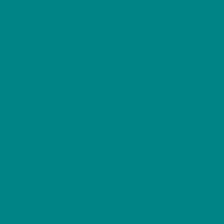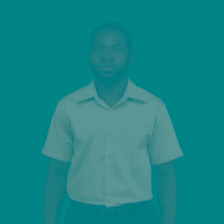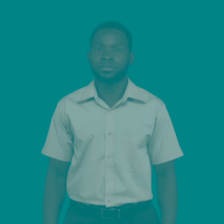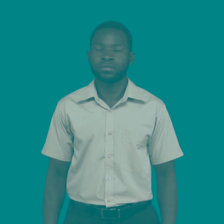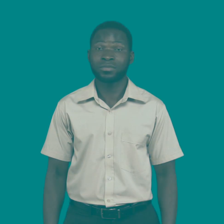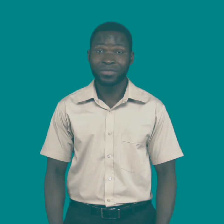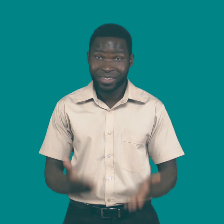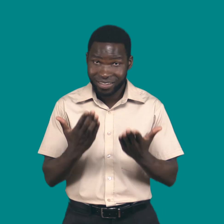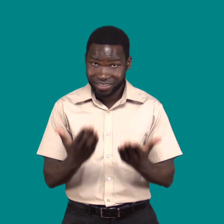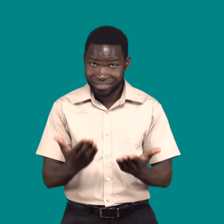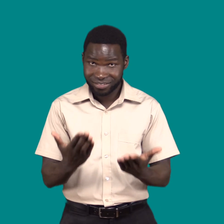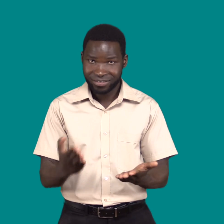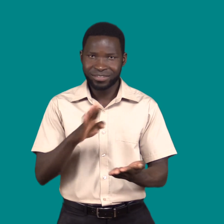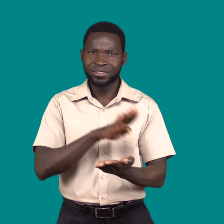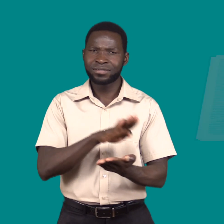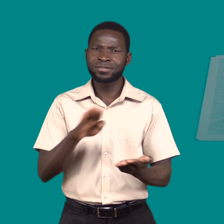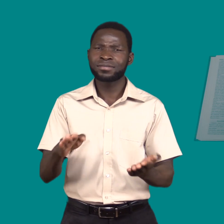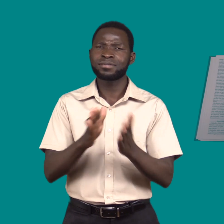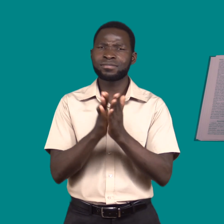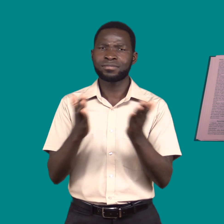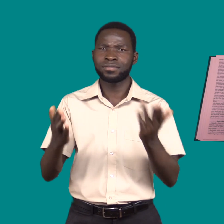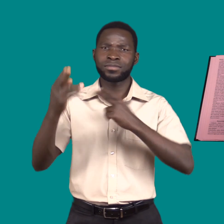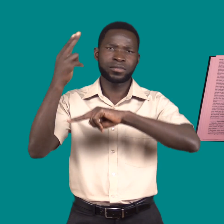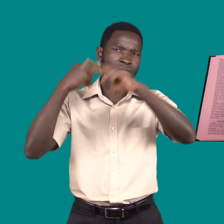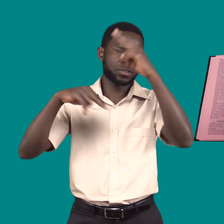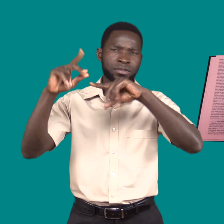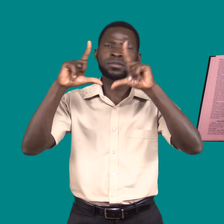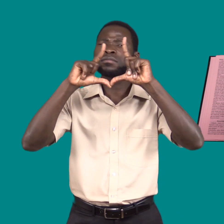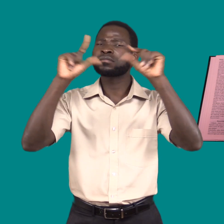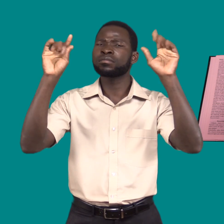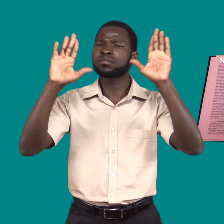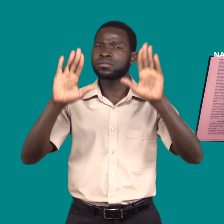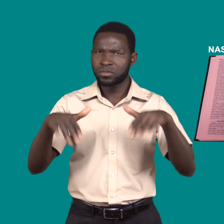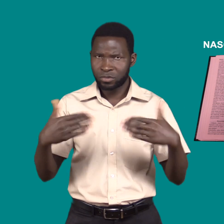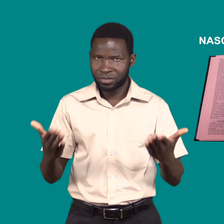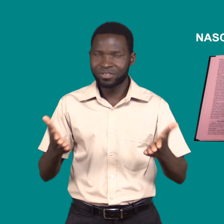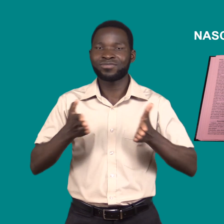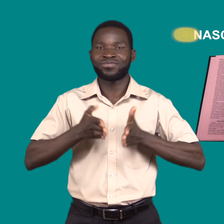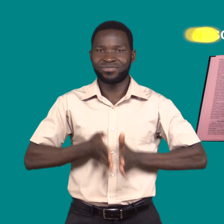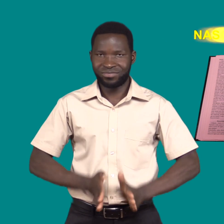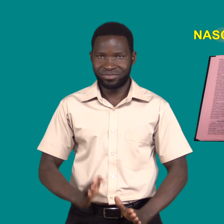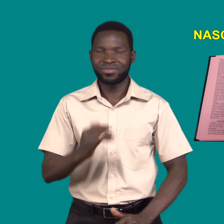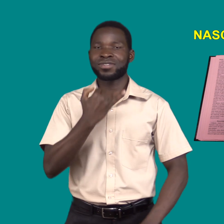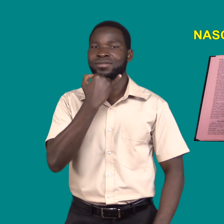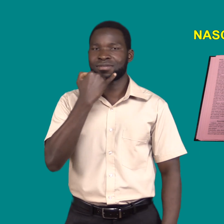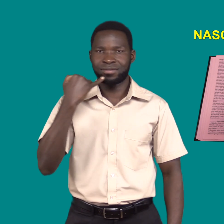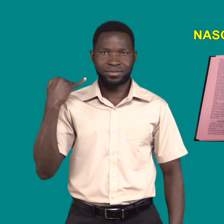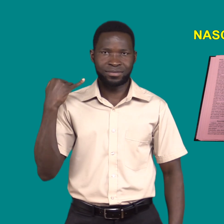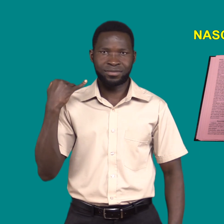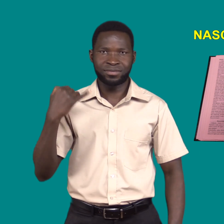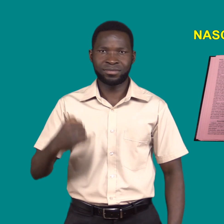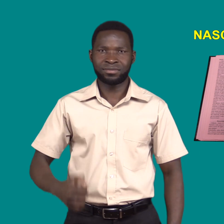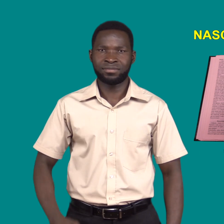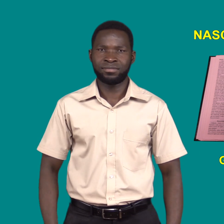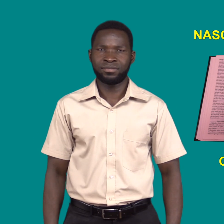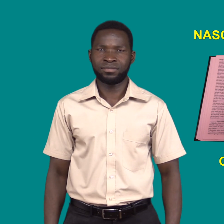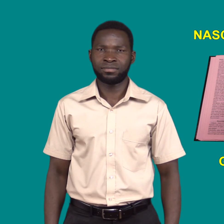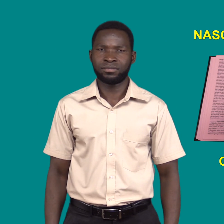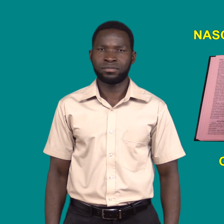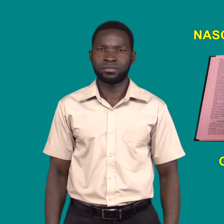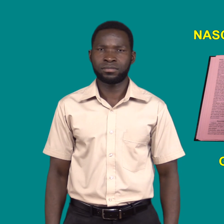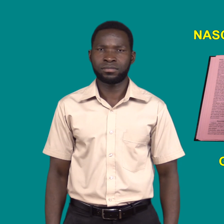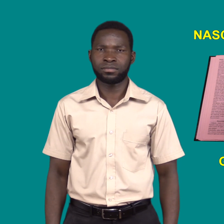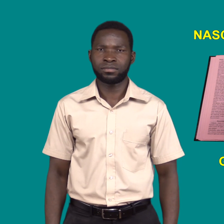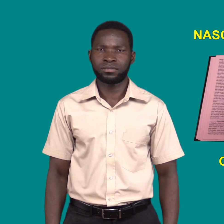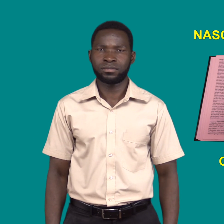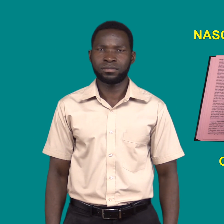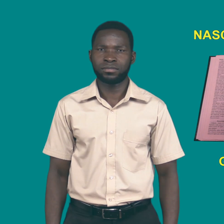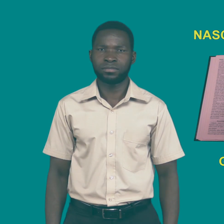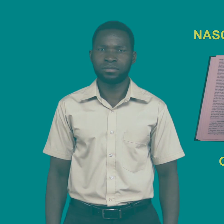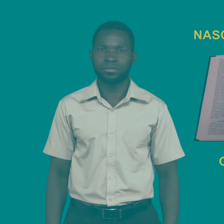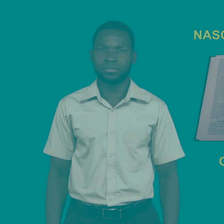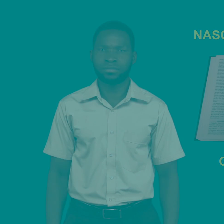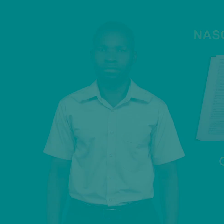Isaac's birth